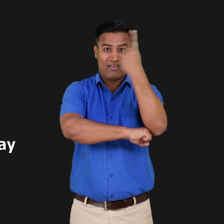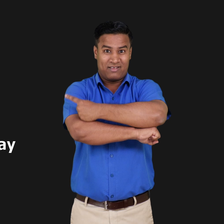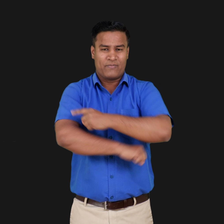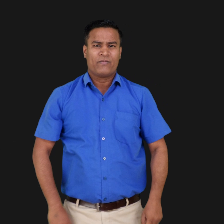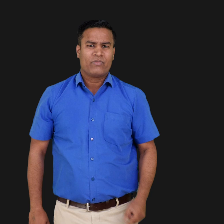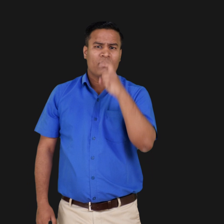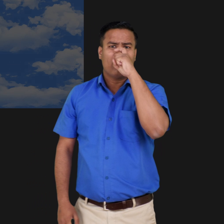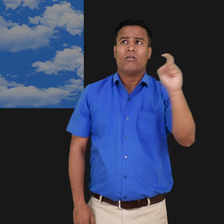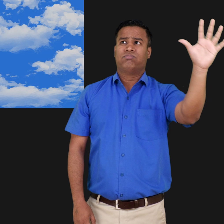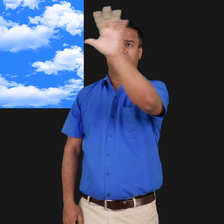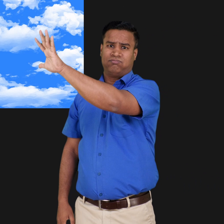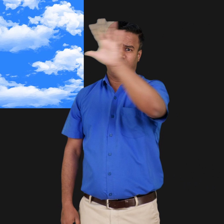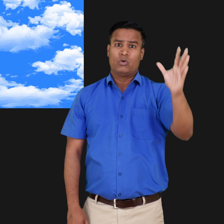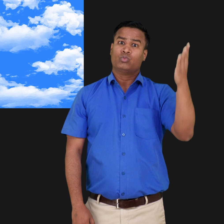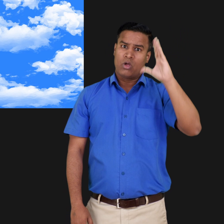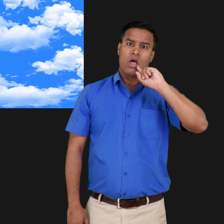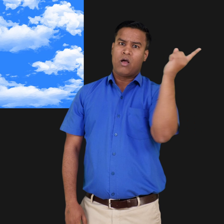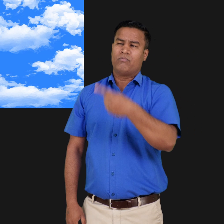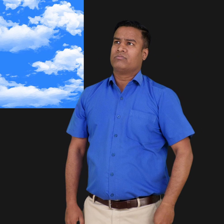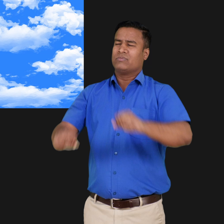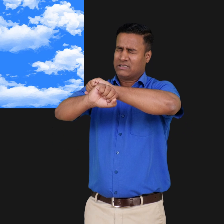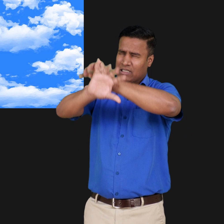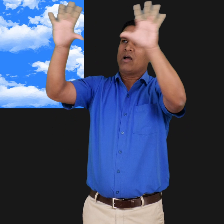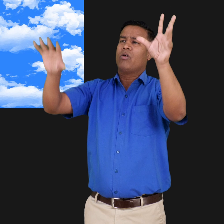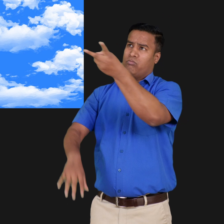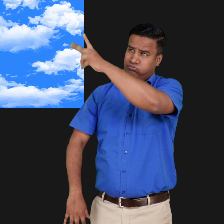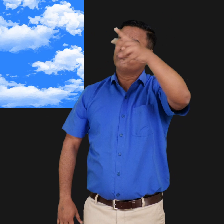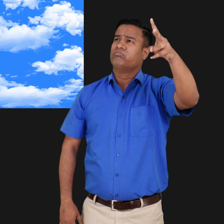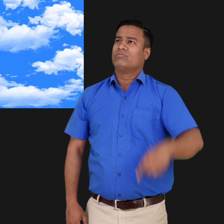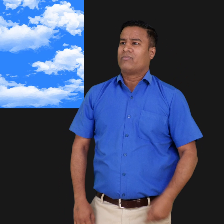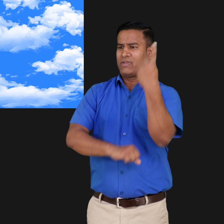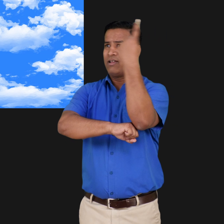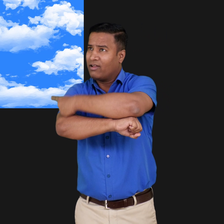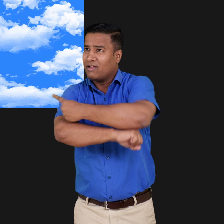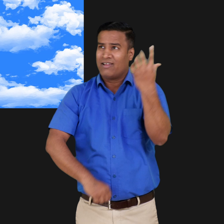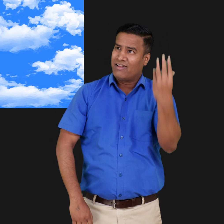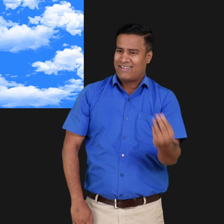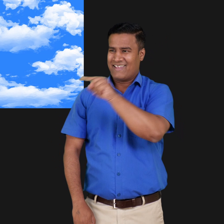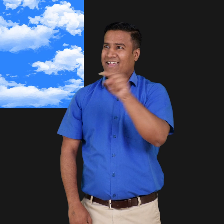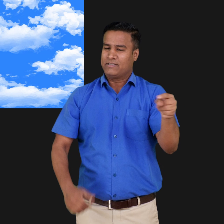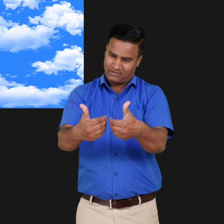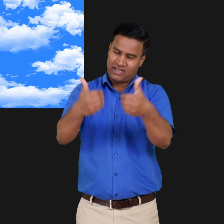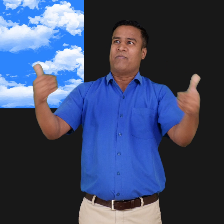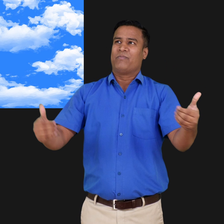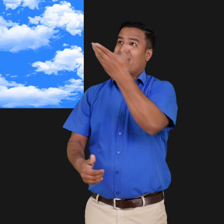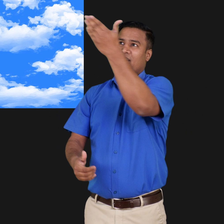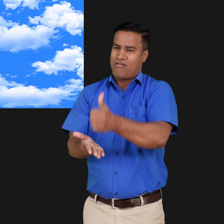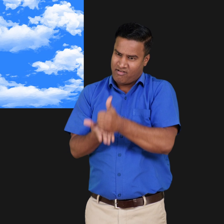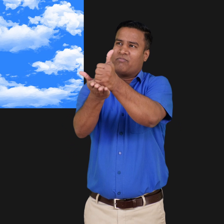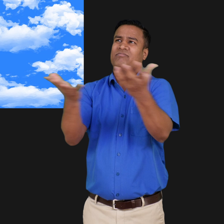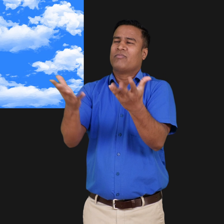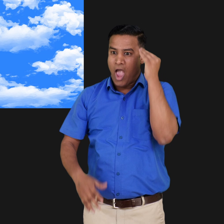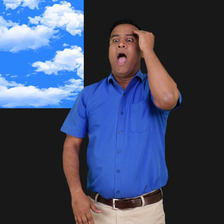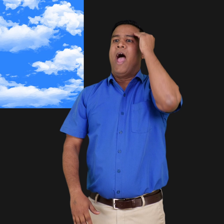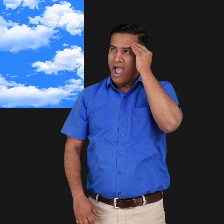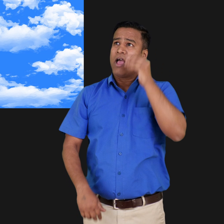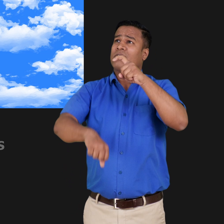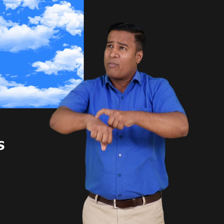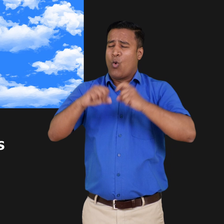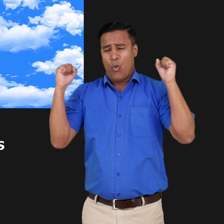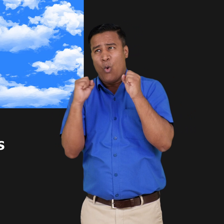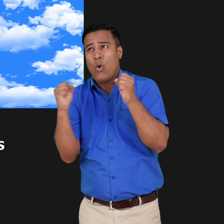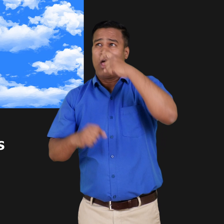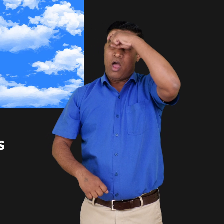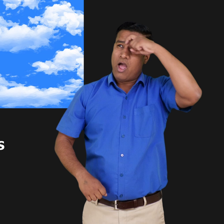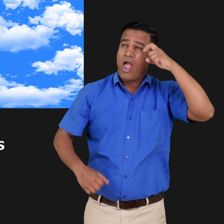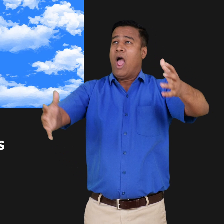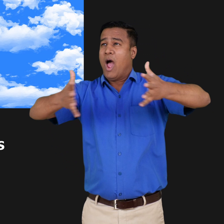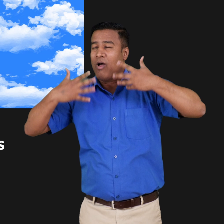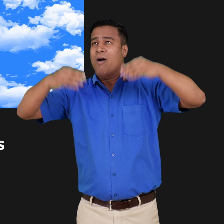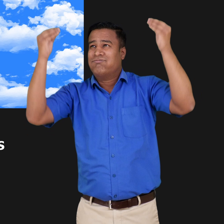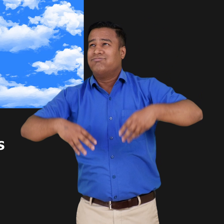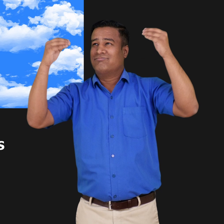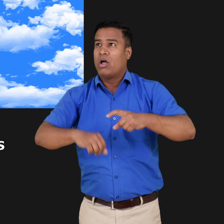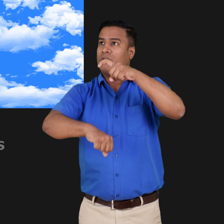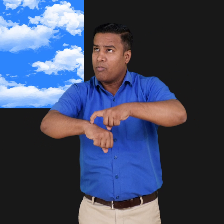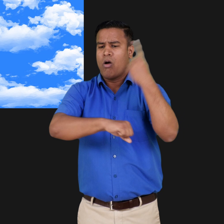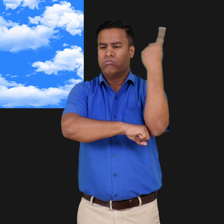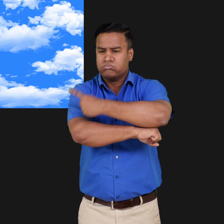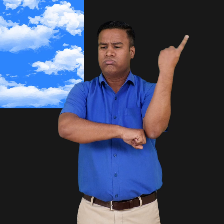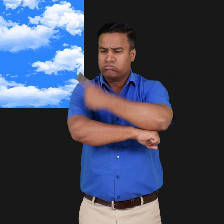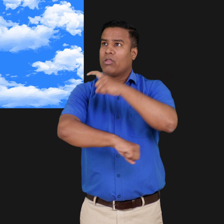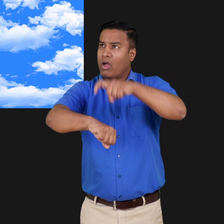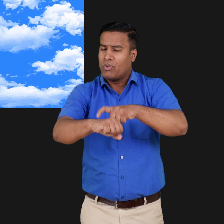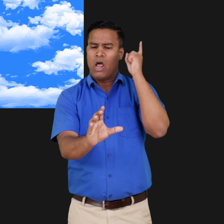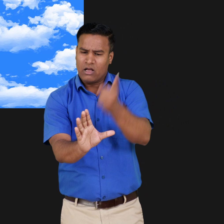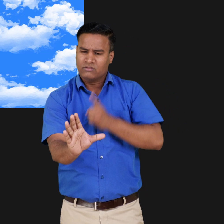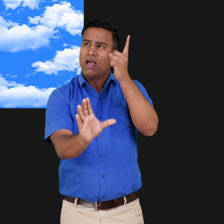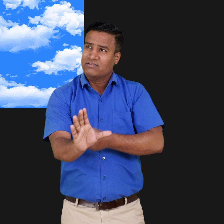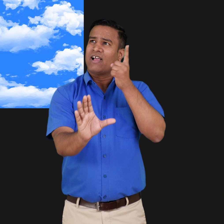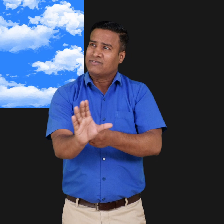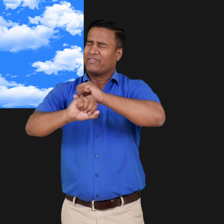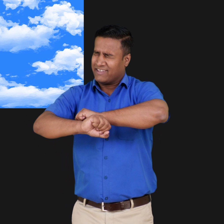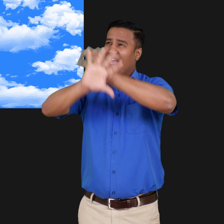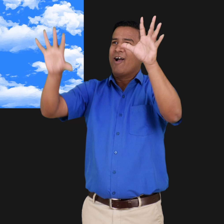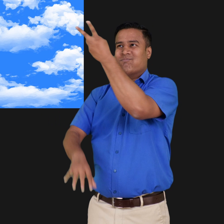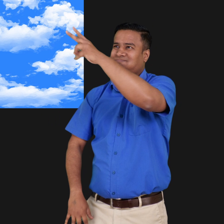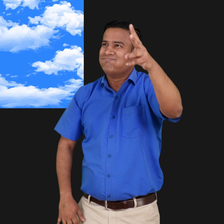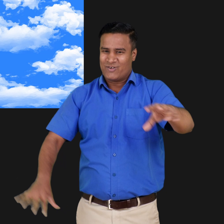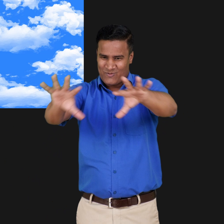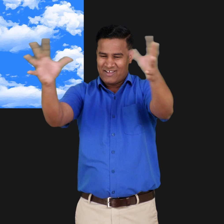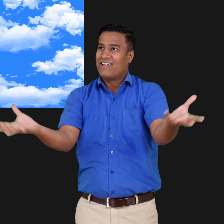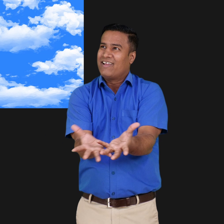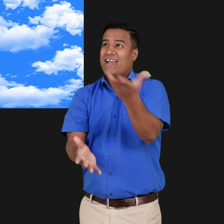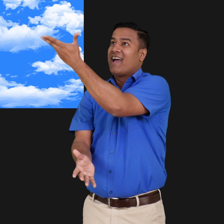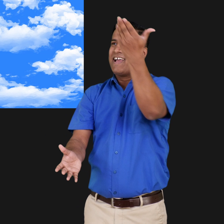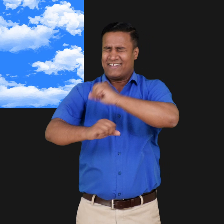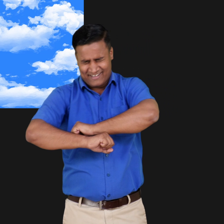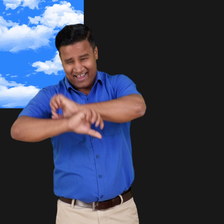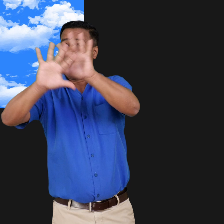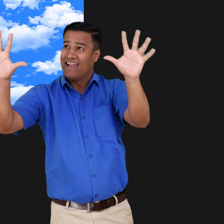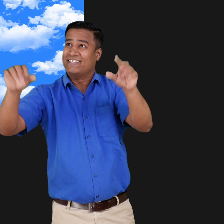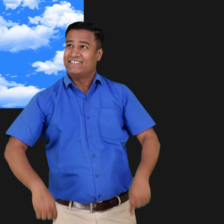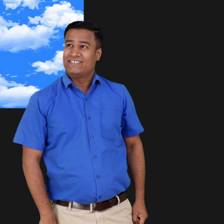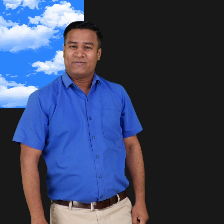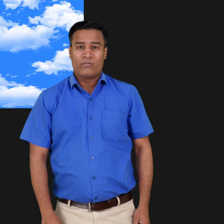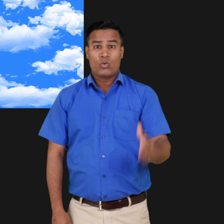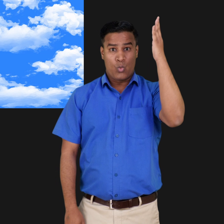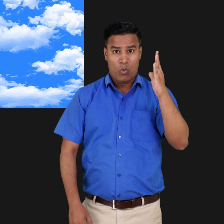And God said, “Let there be lights in the expanse of the sky to distinguish between the day and the night, and let them be signs to mark the seasons and days and years.